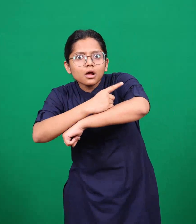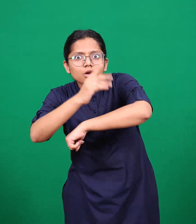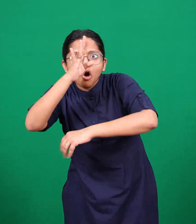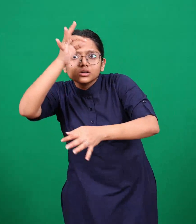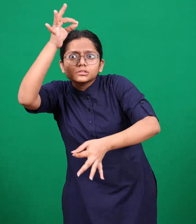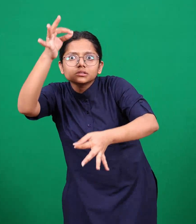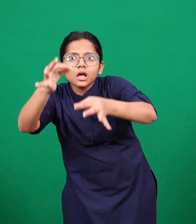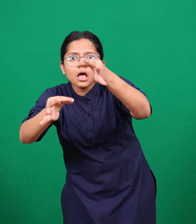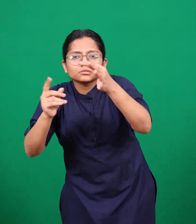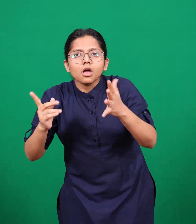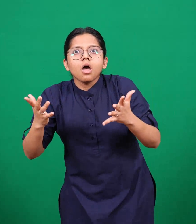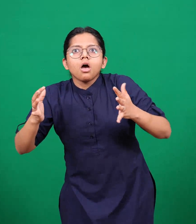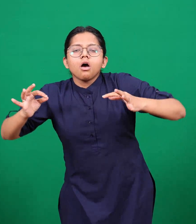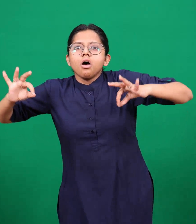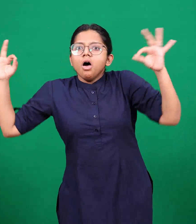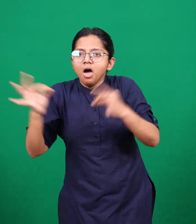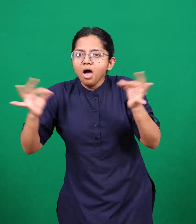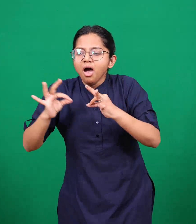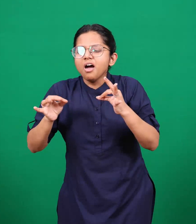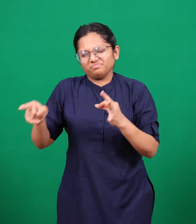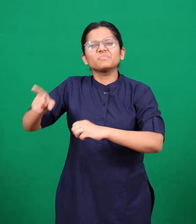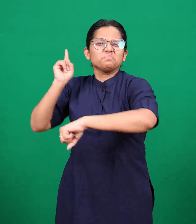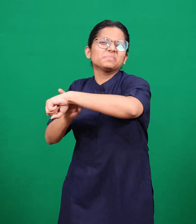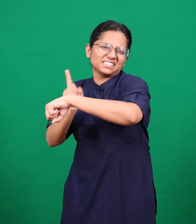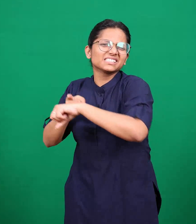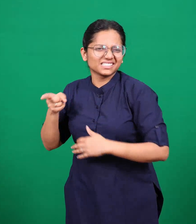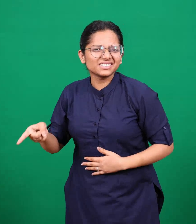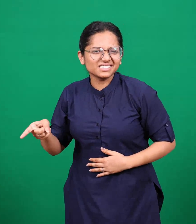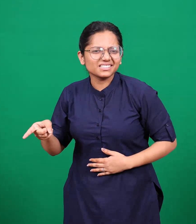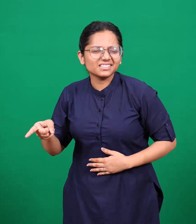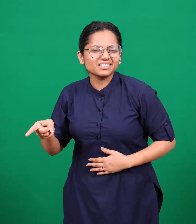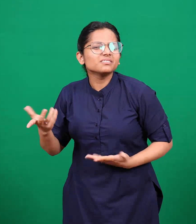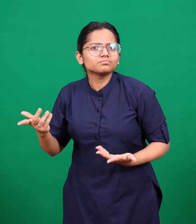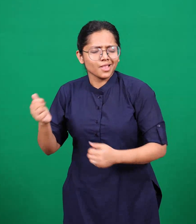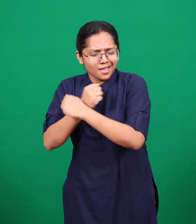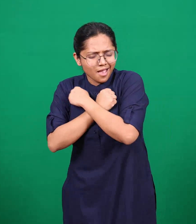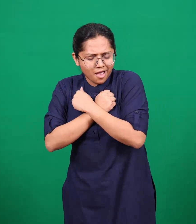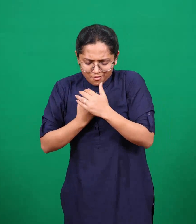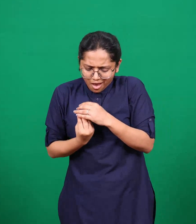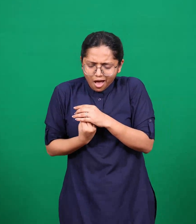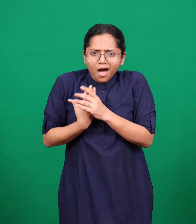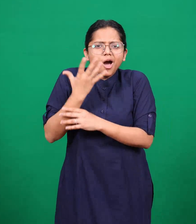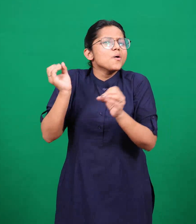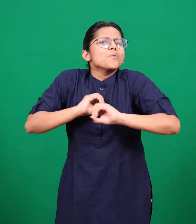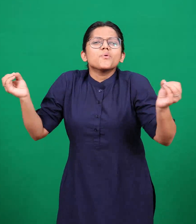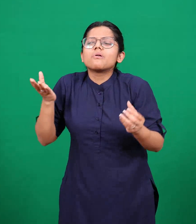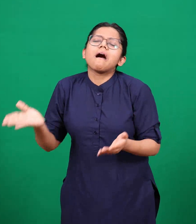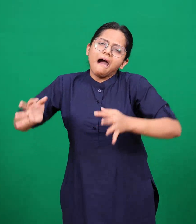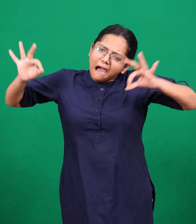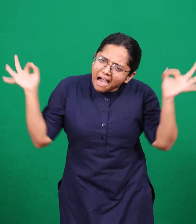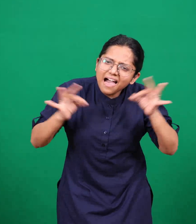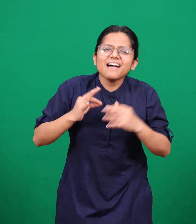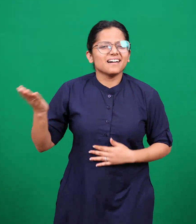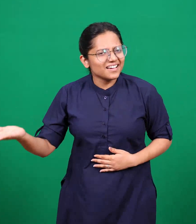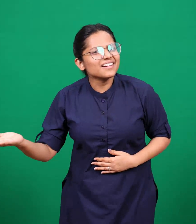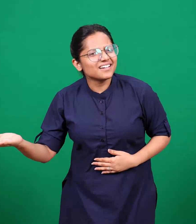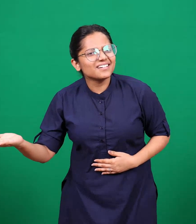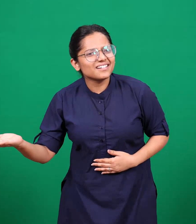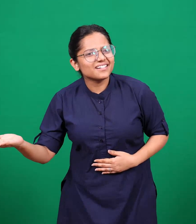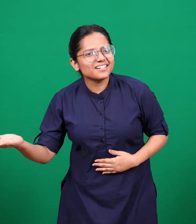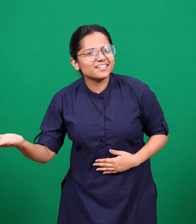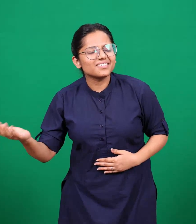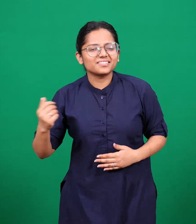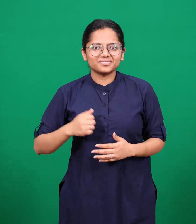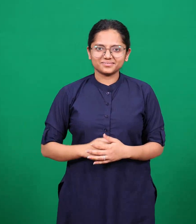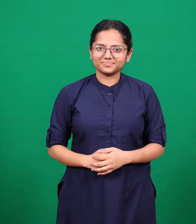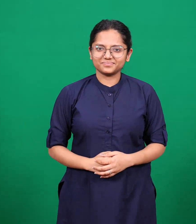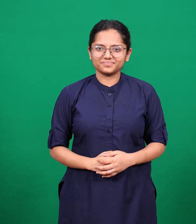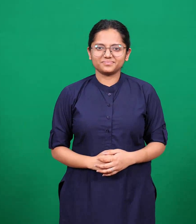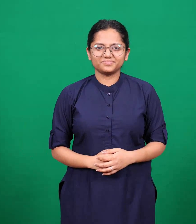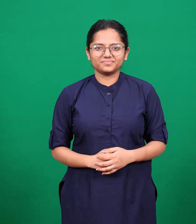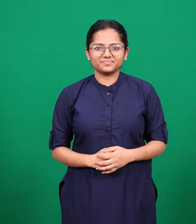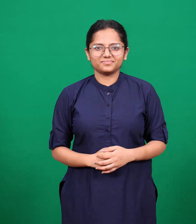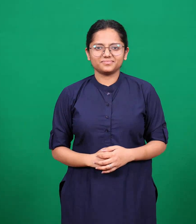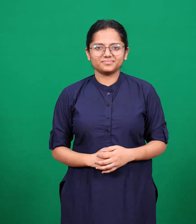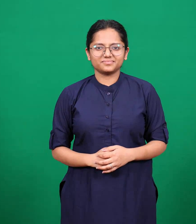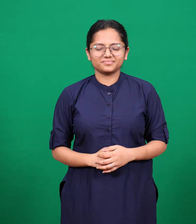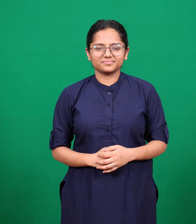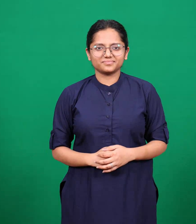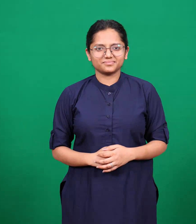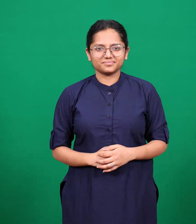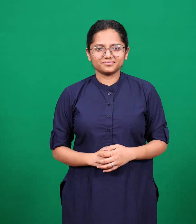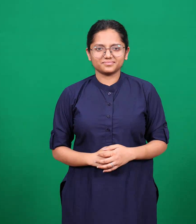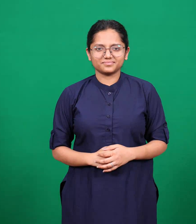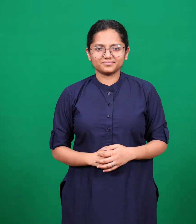The one who fears has not been perfected in love.